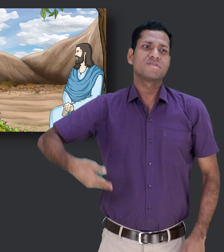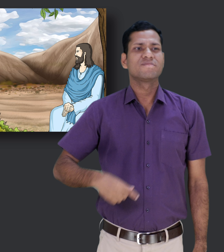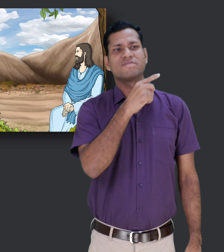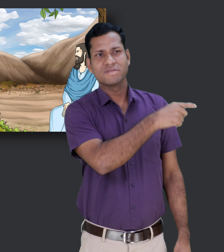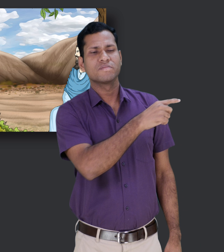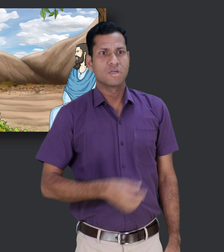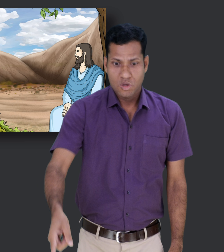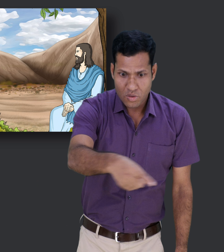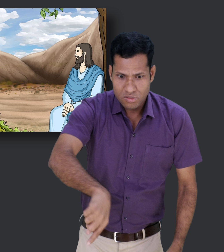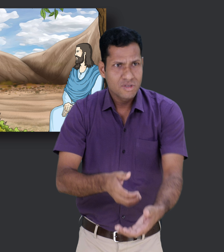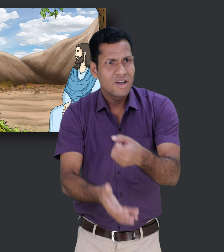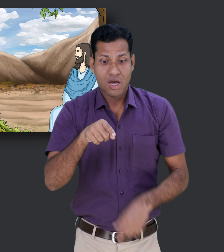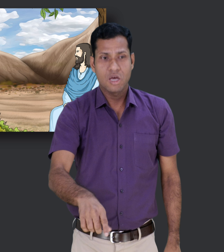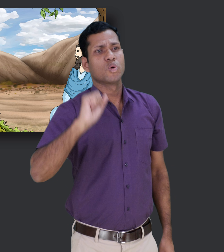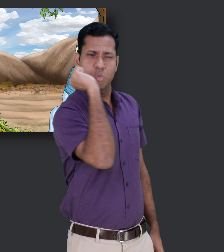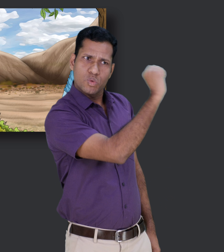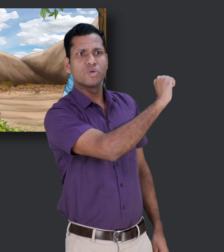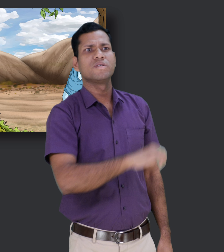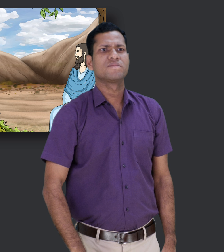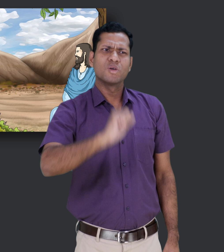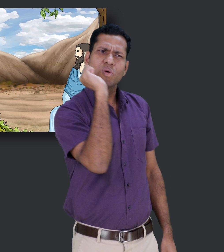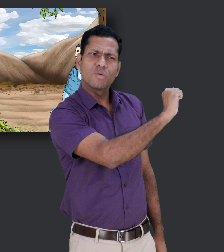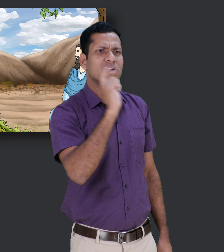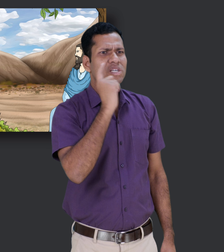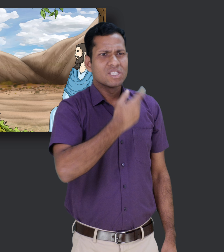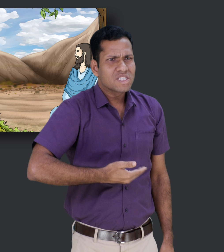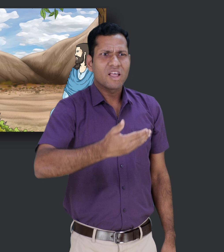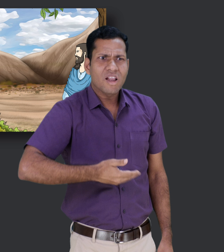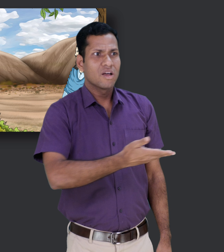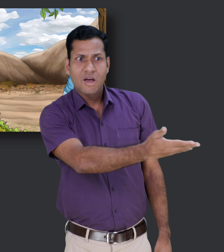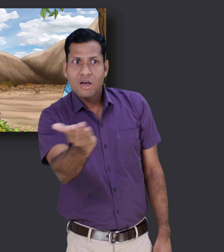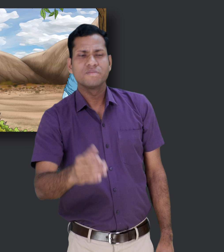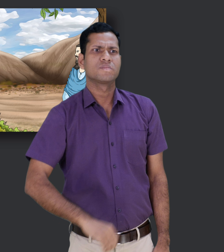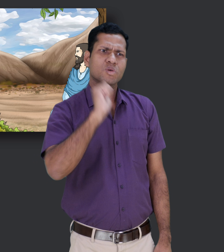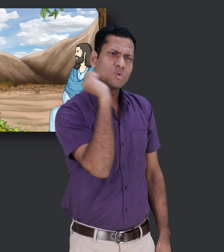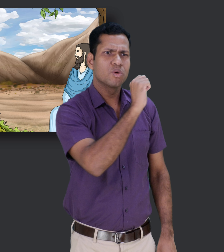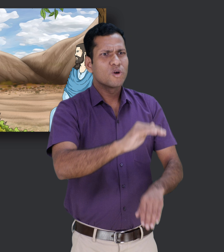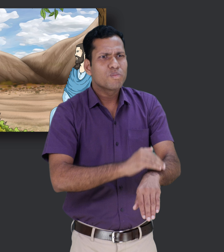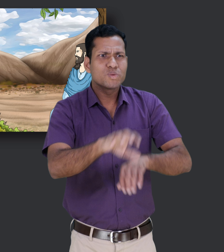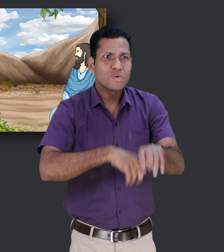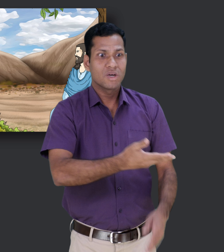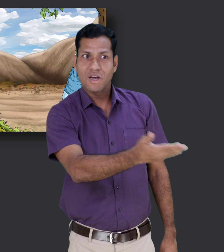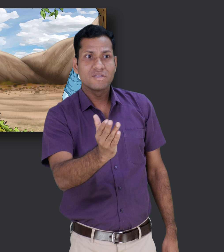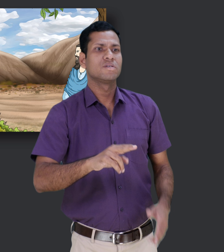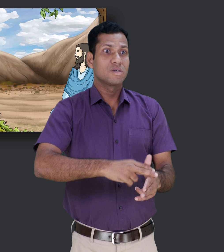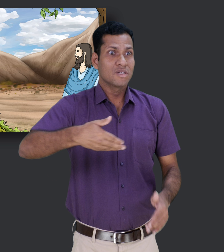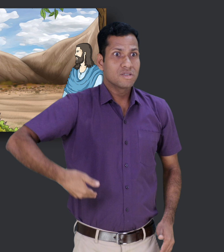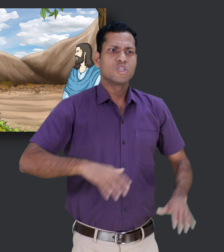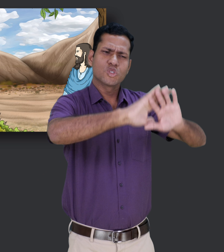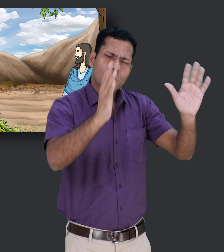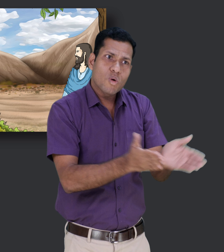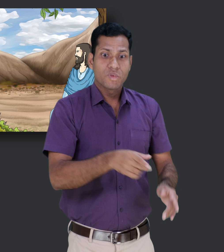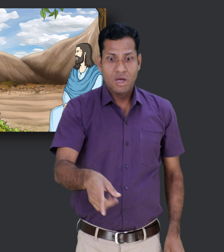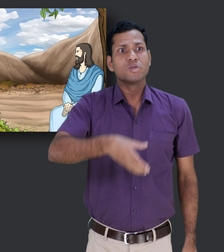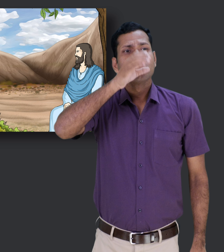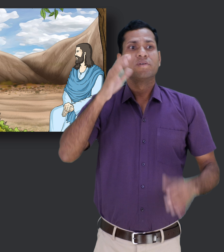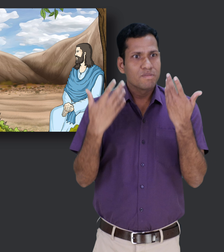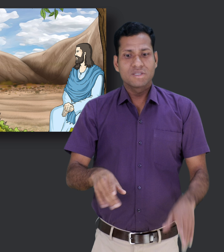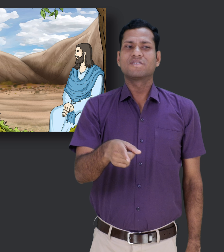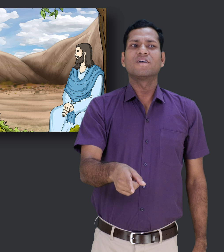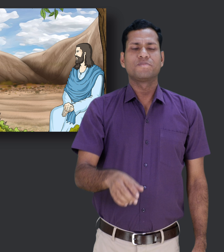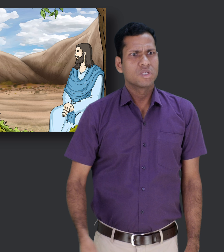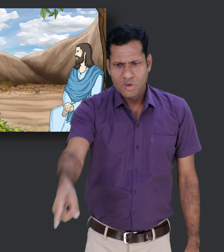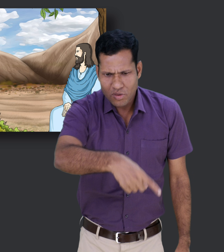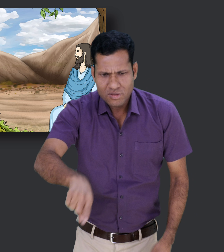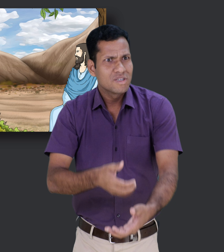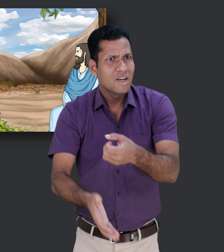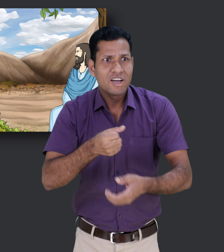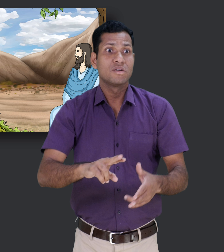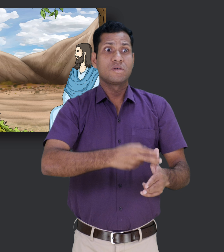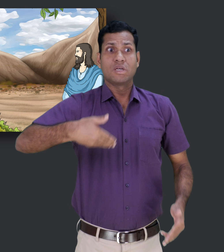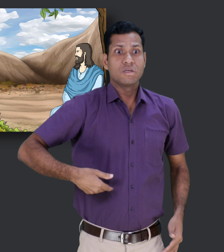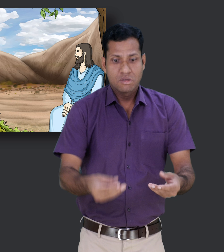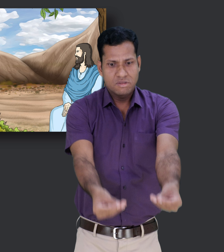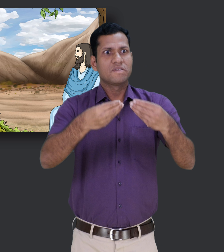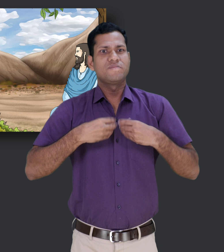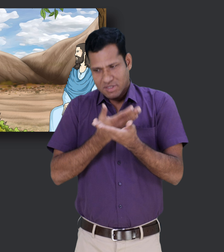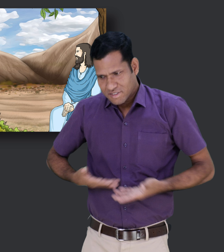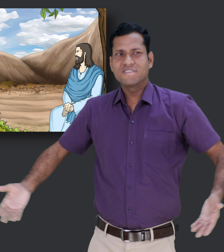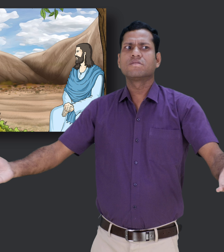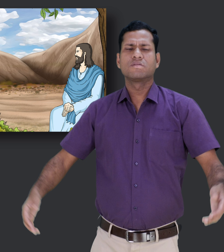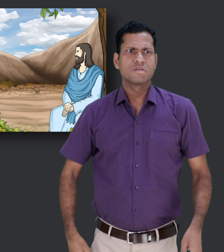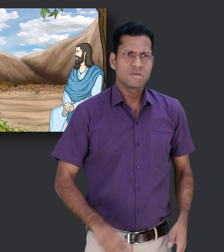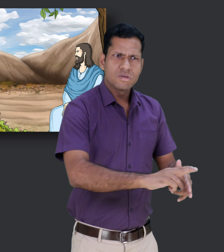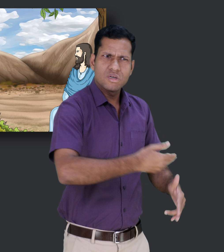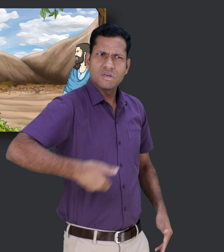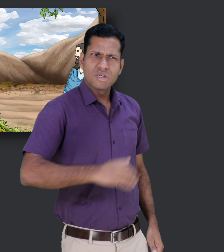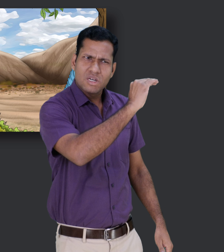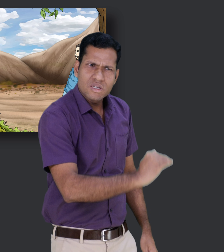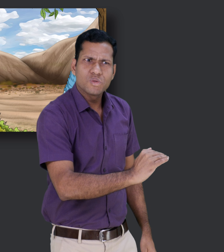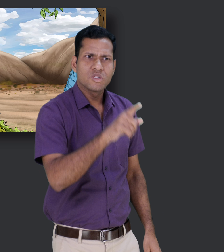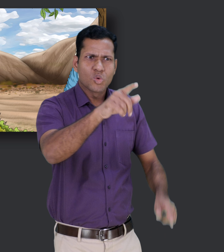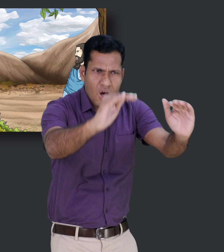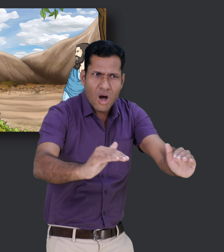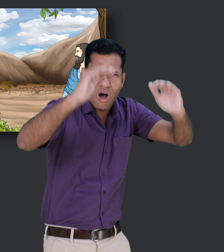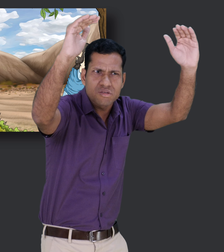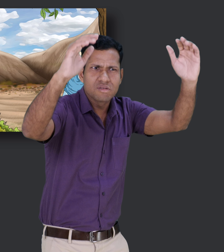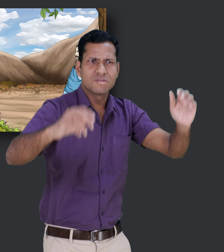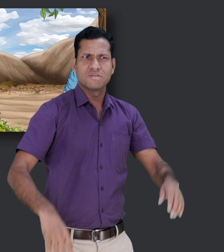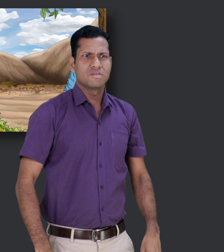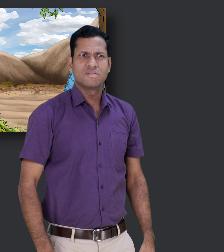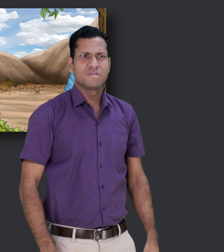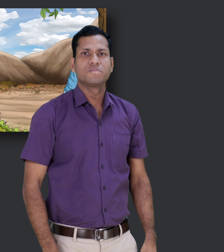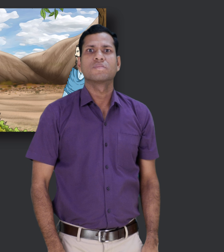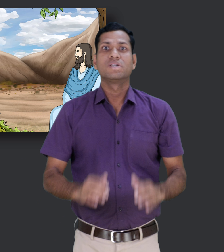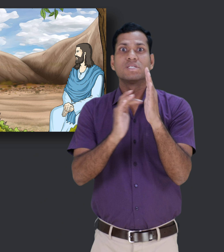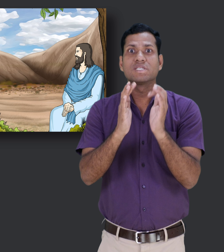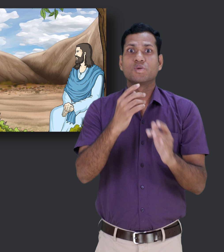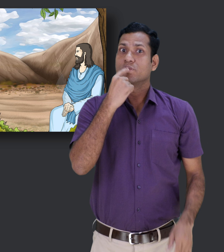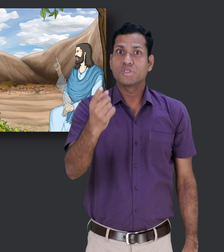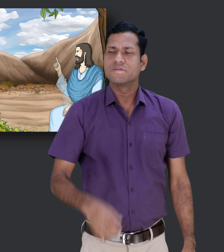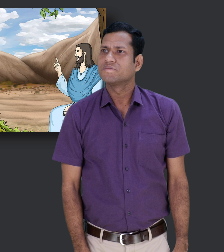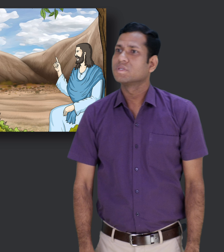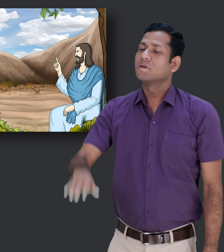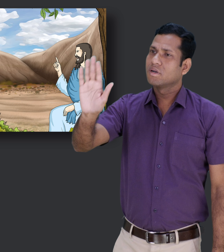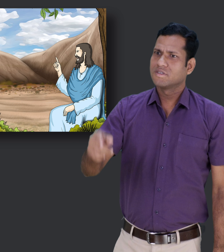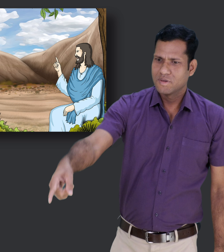Are You greater than our father Jacob, who gave us this well and drank from it himself, as did his sons and his livestock?”